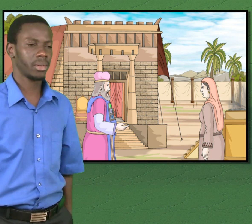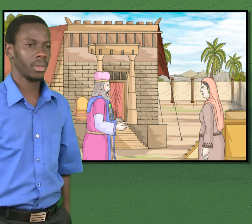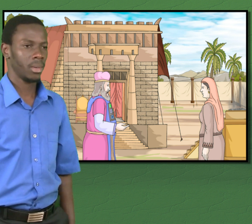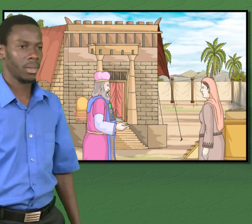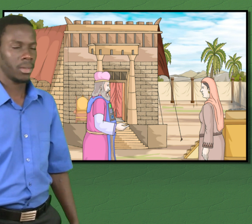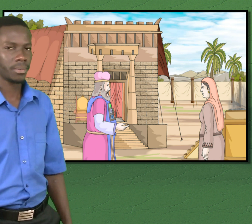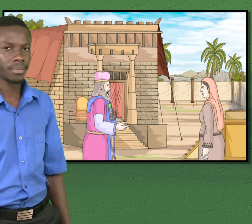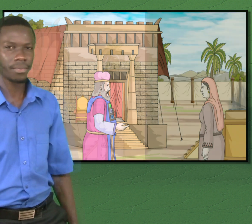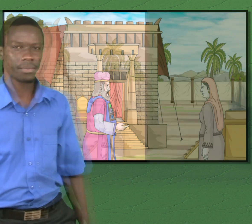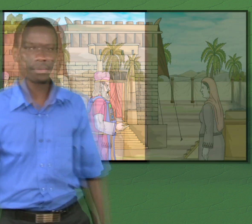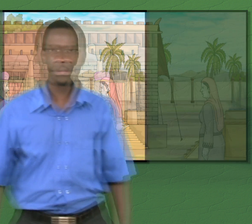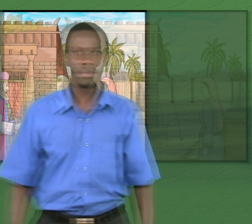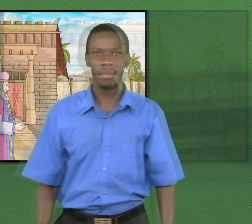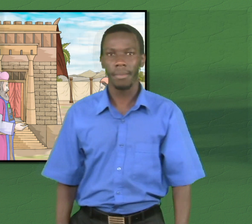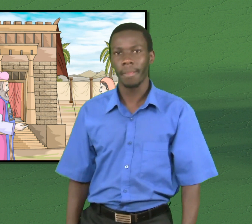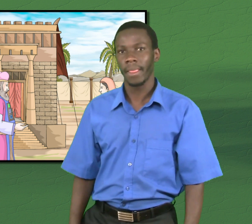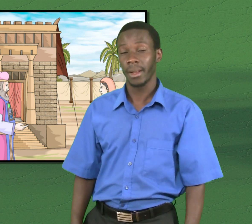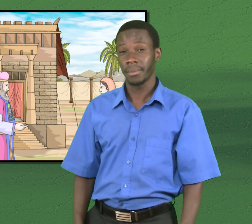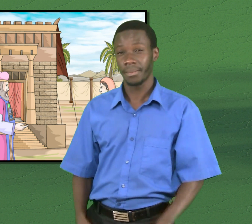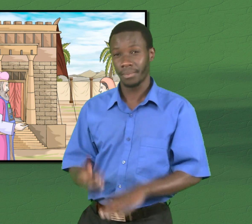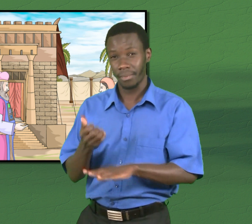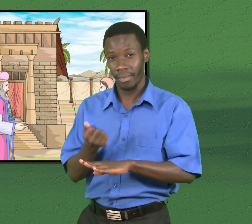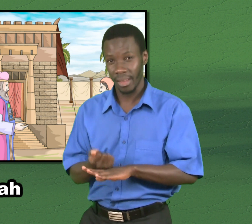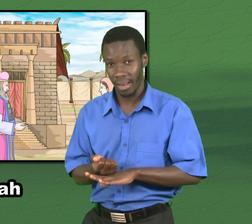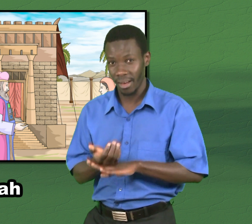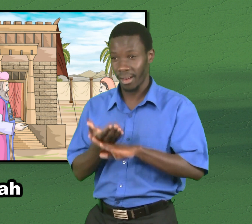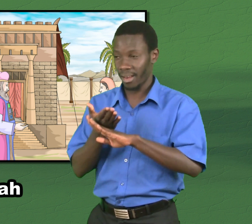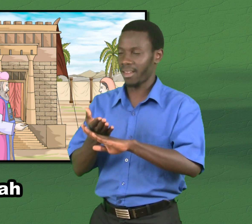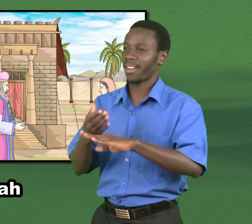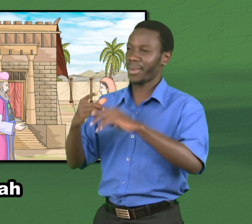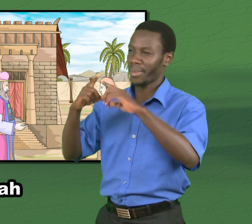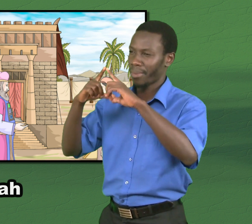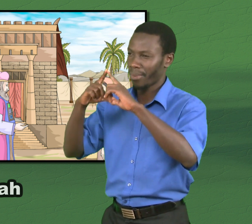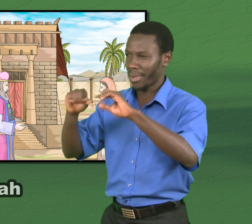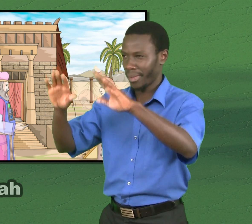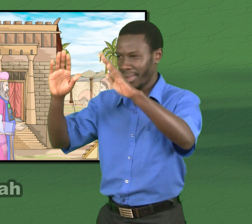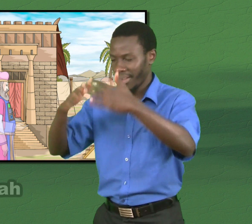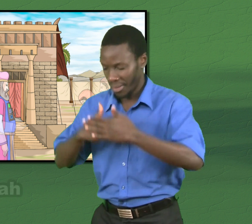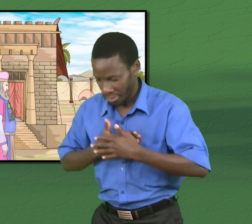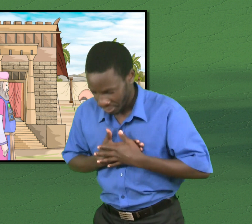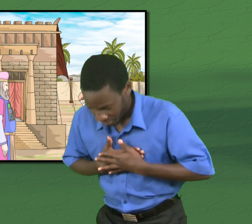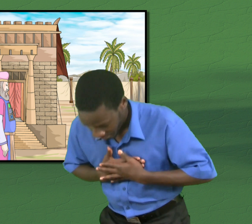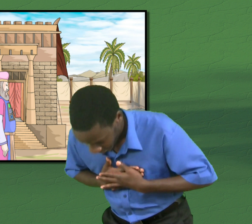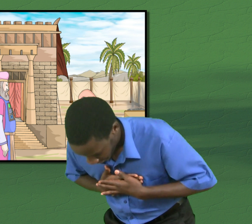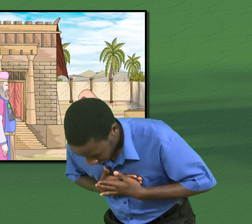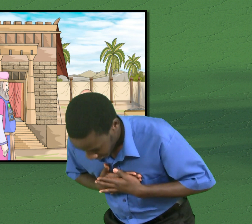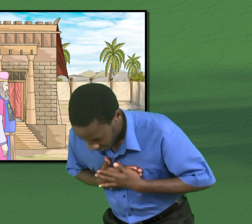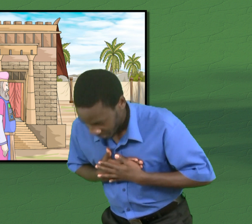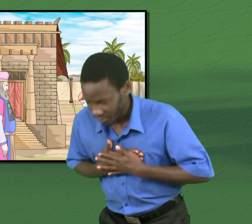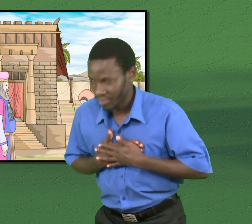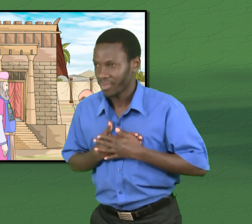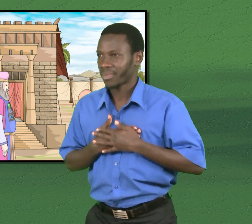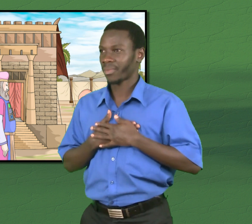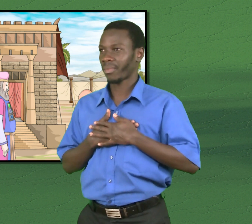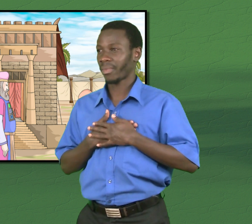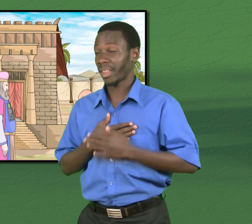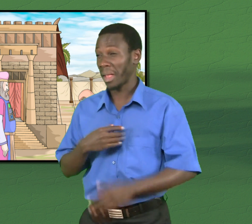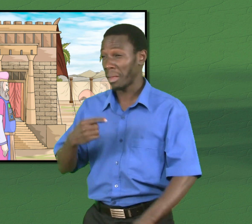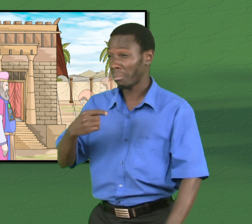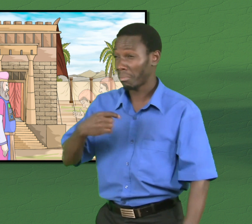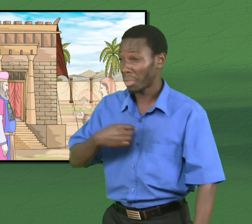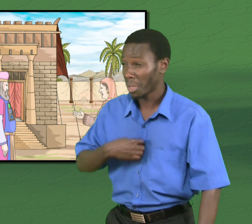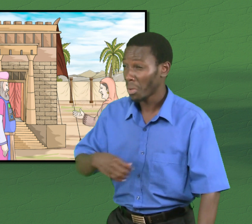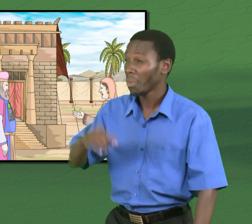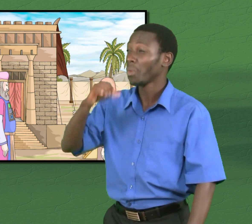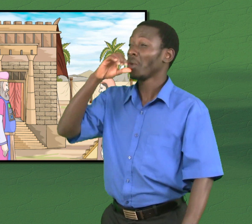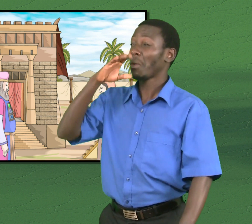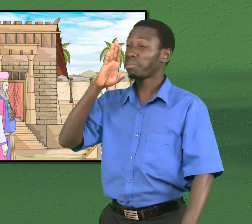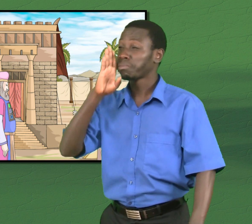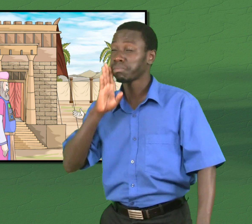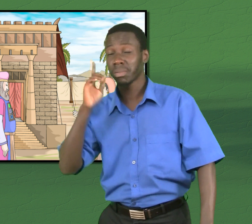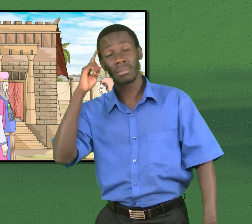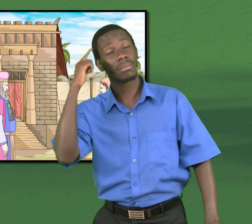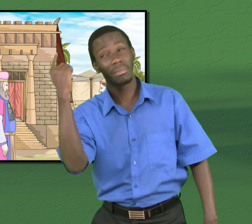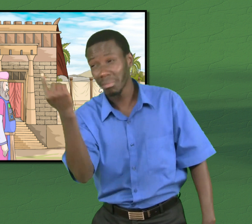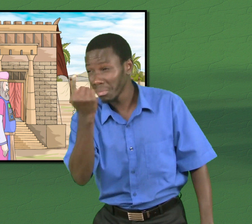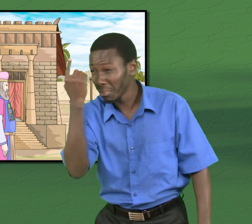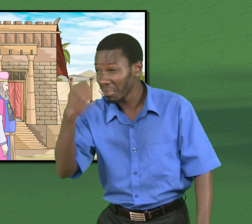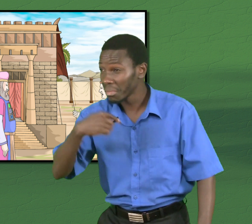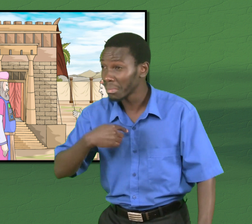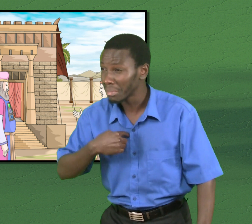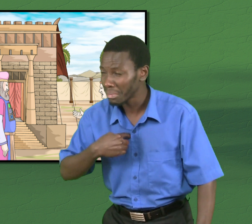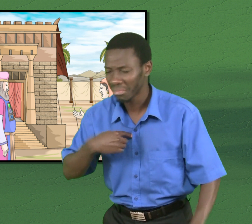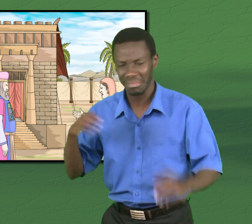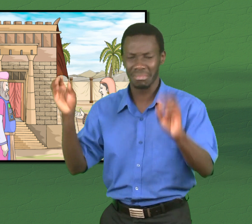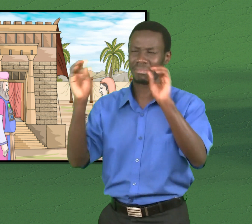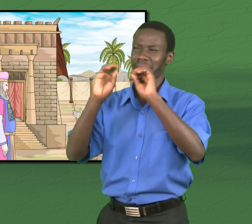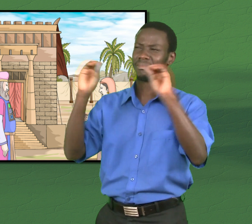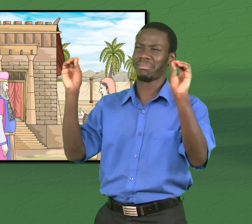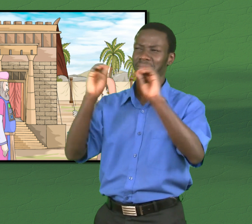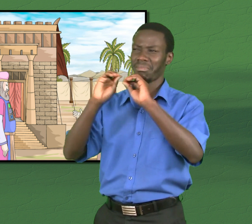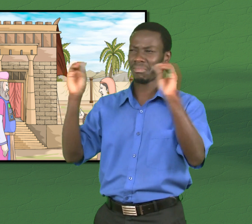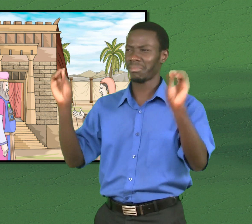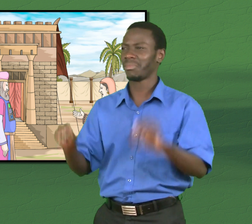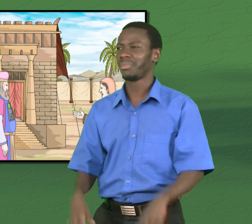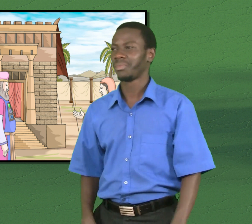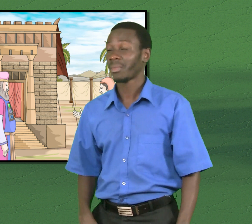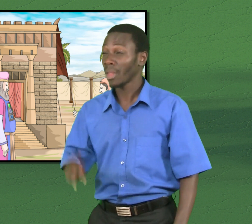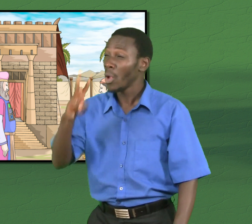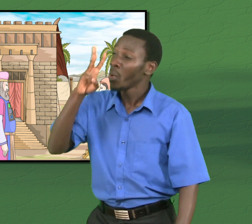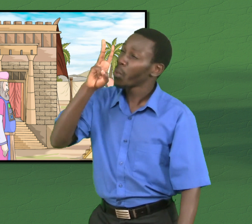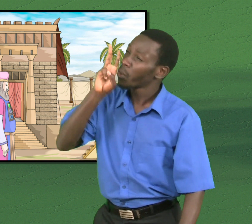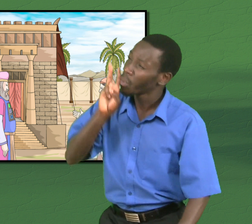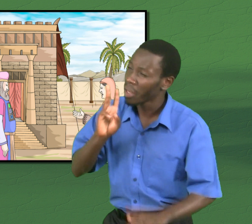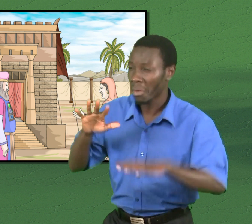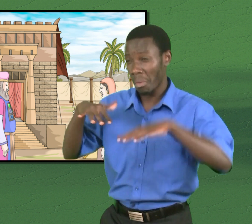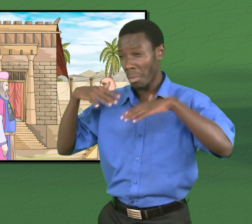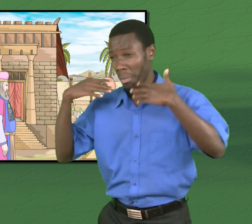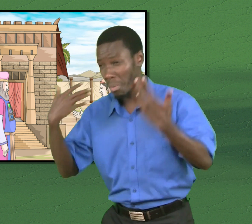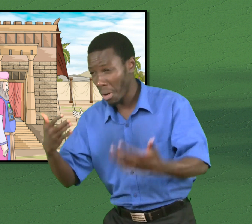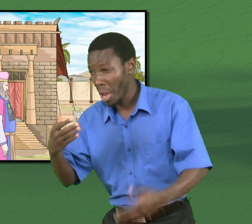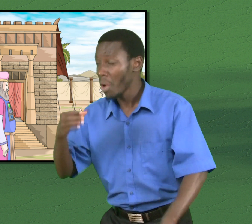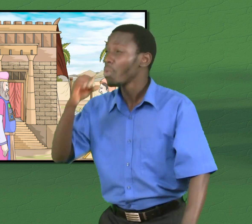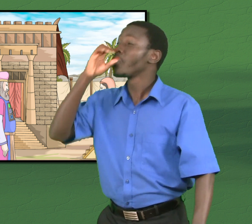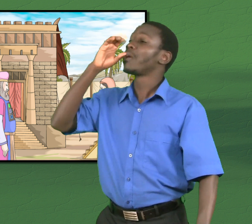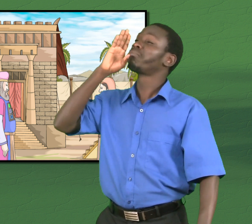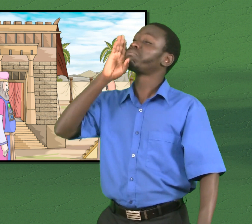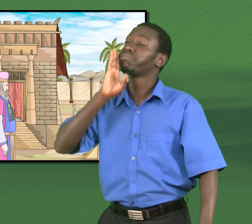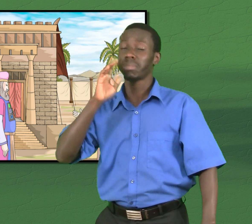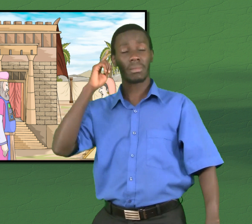“No, my lord,” Hannah replied. “I am a woman oppressed in spirit.